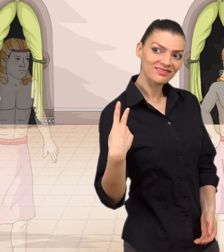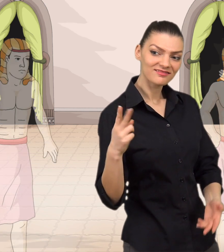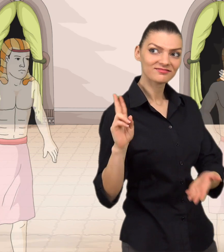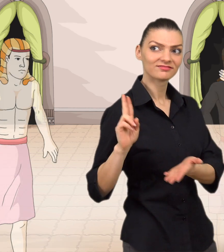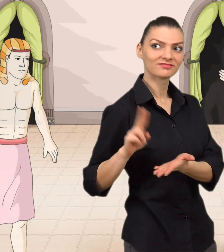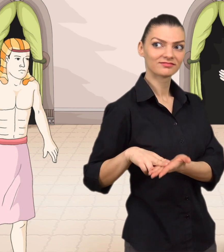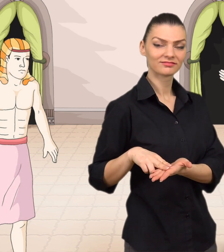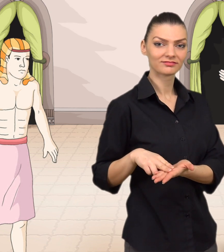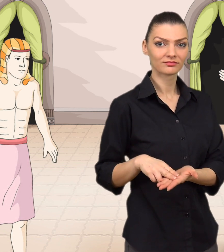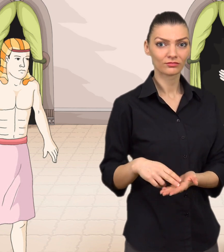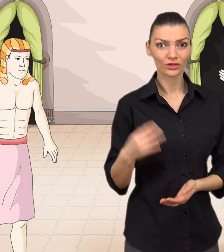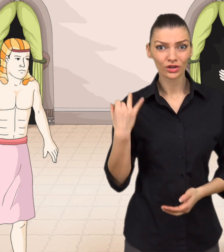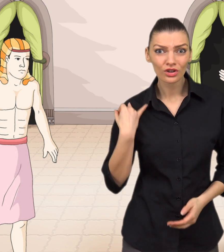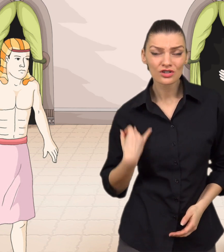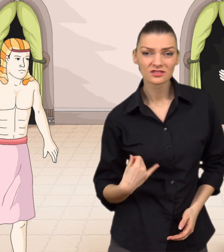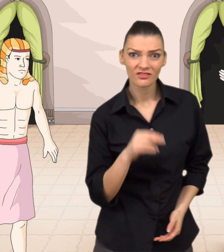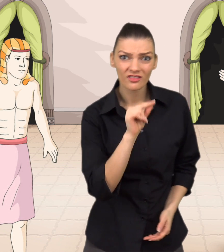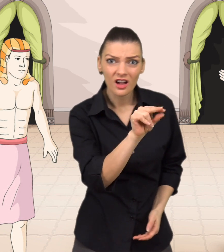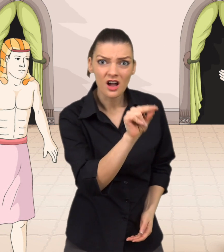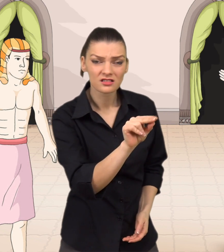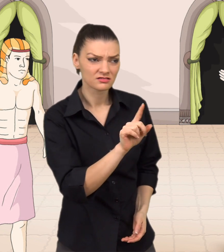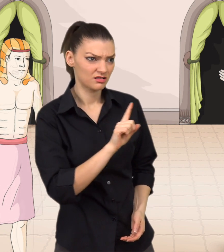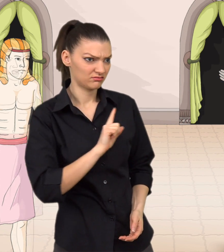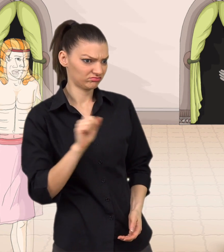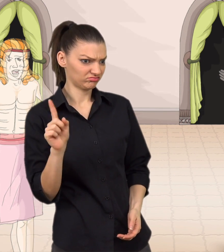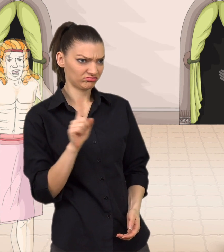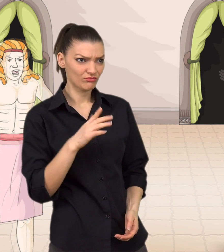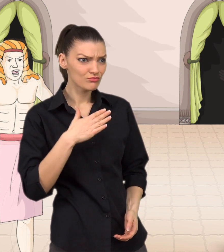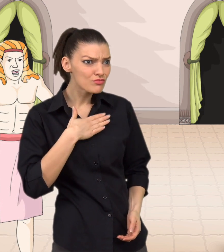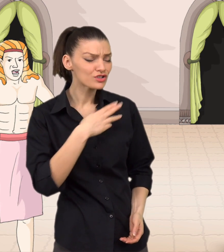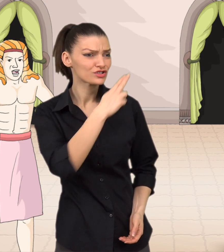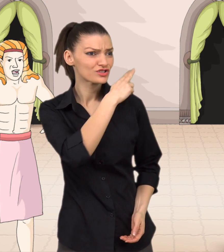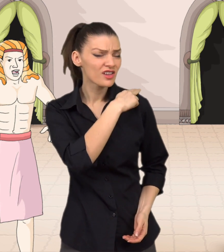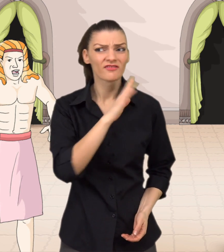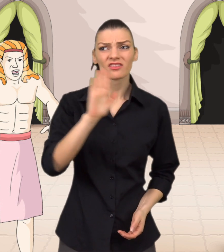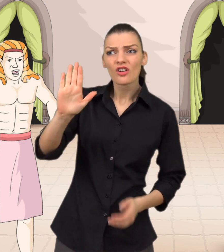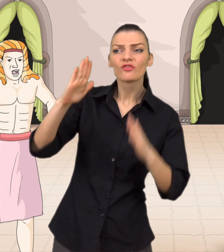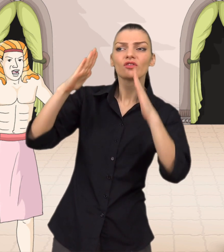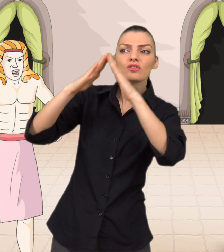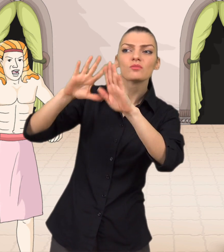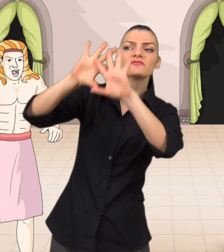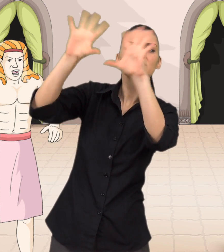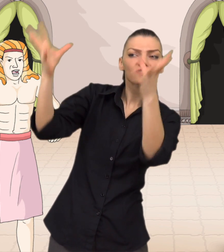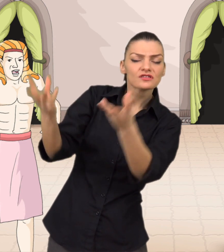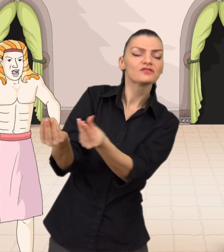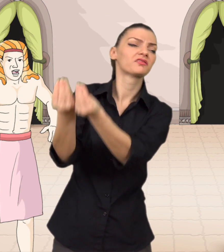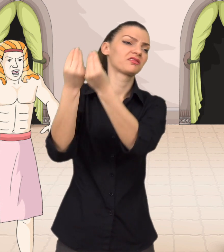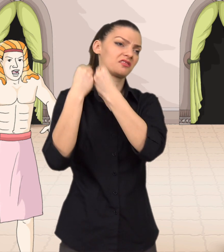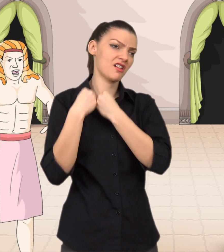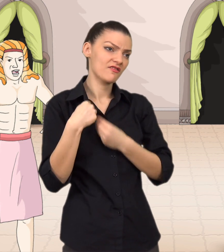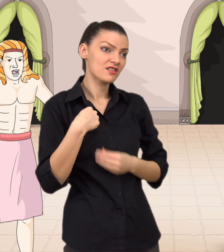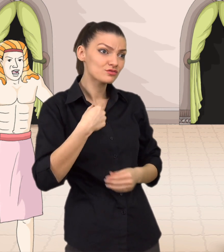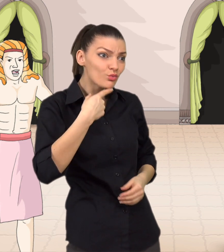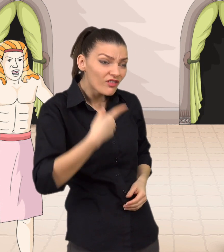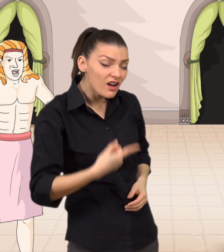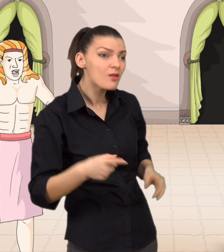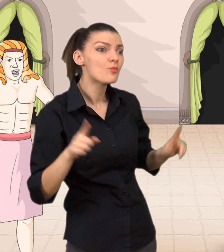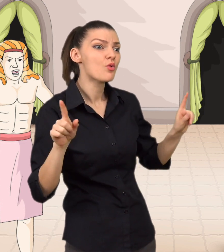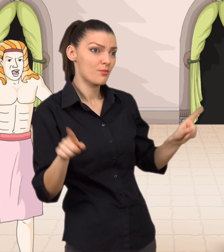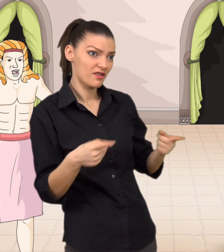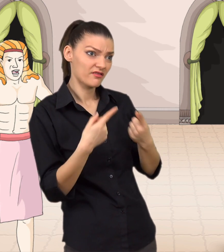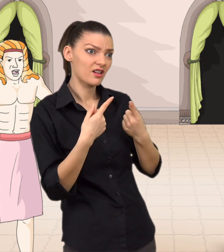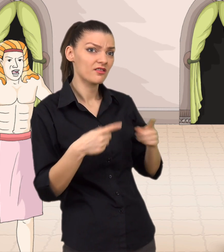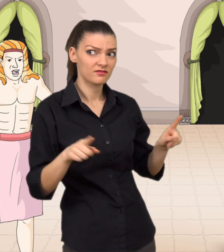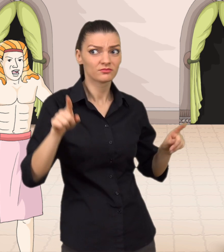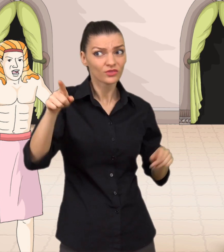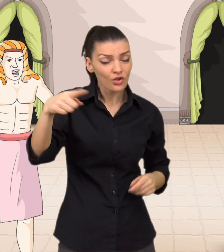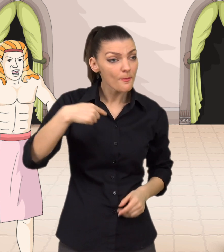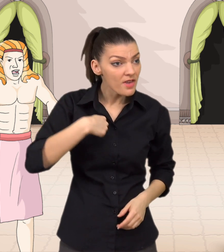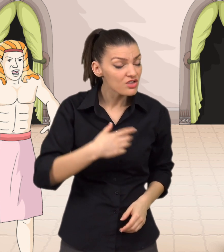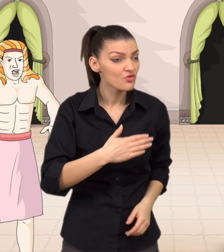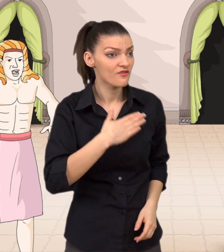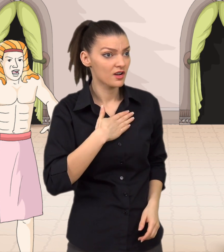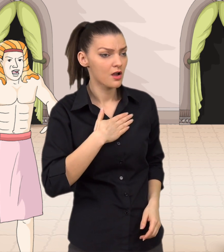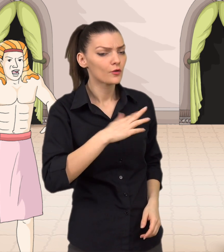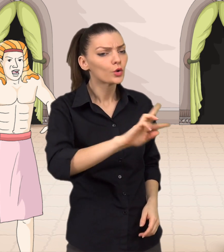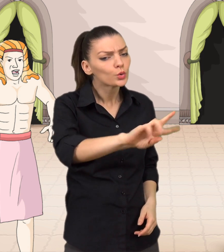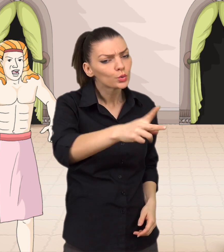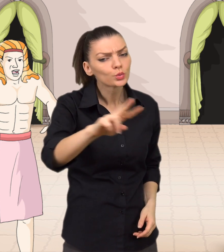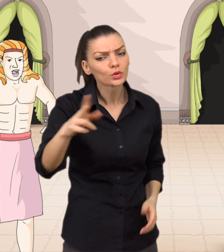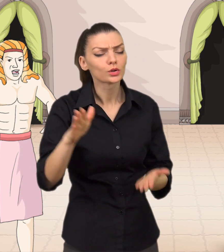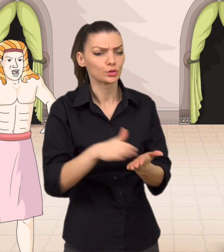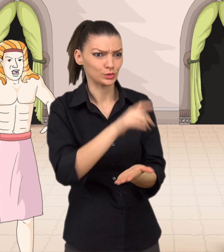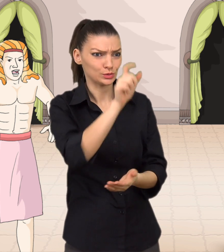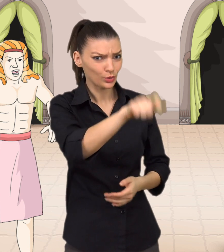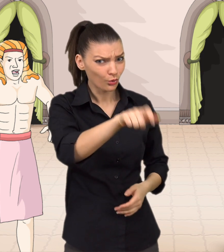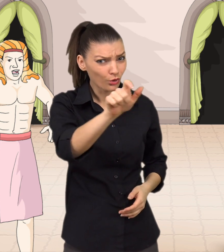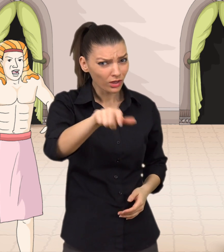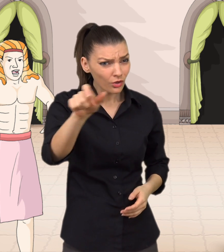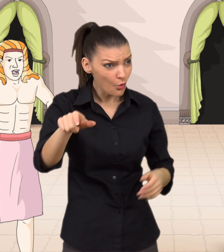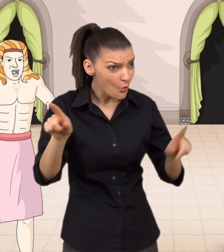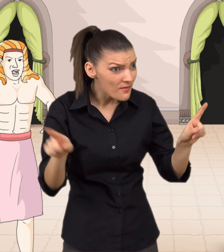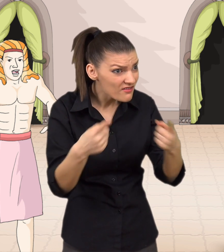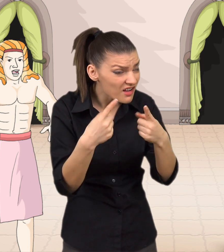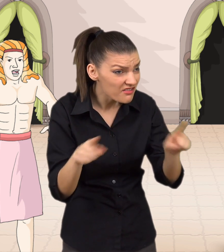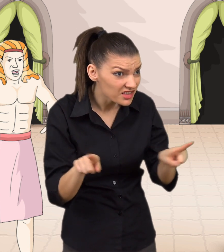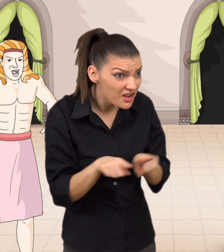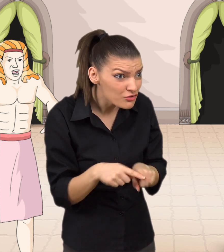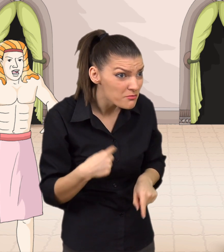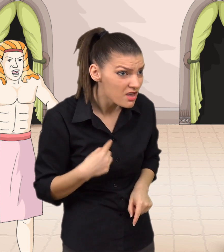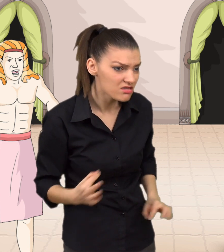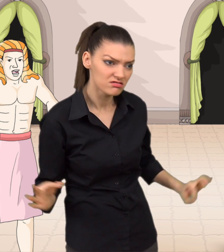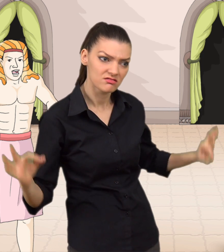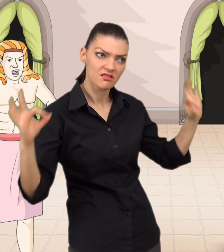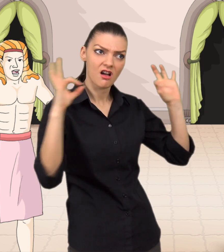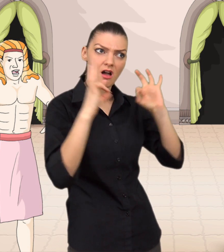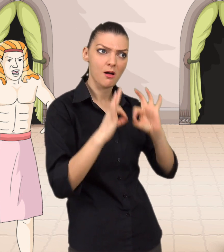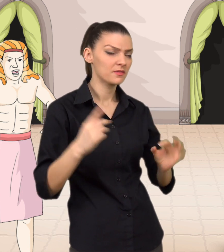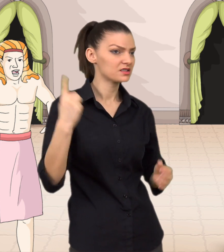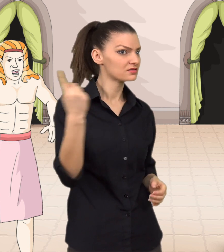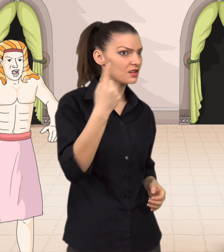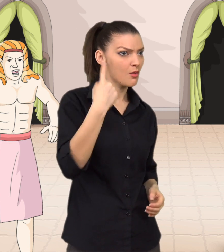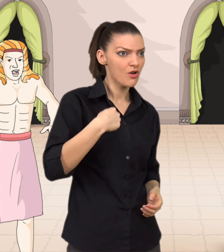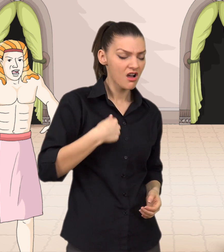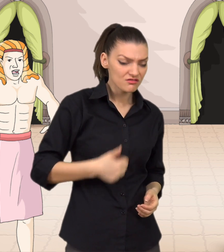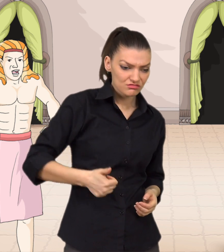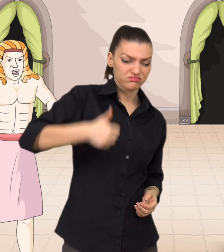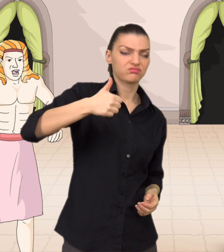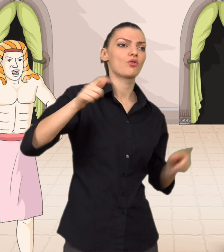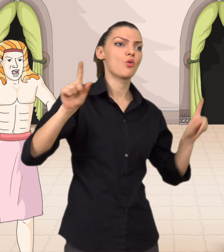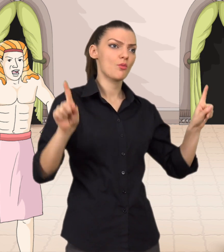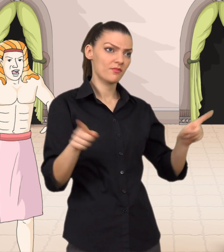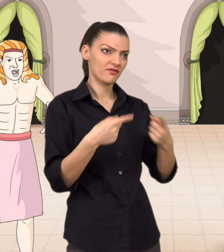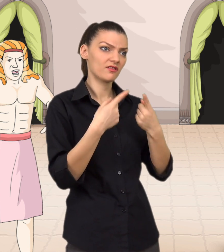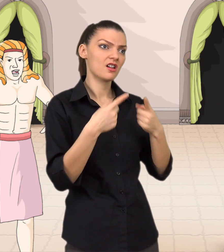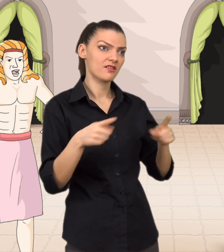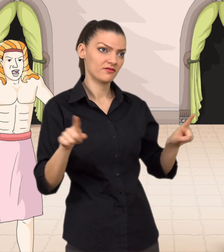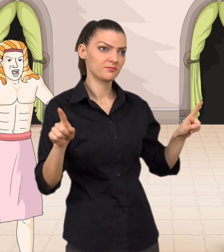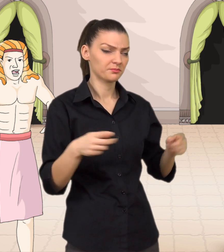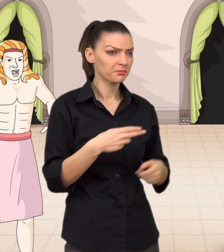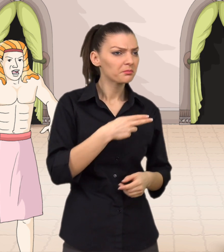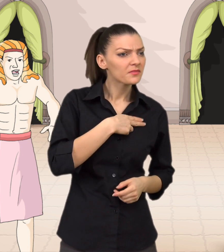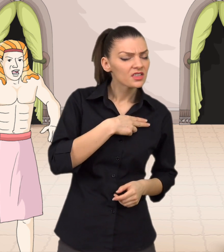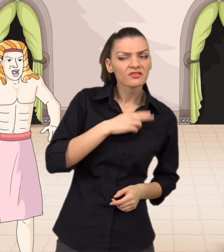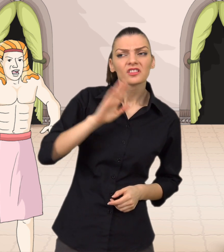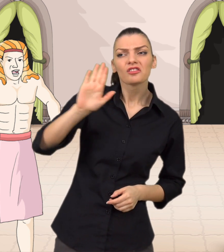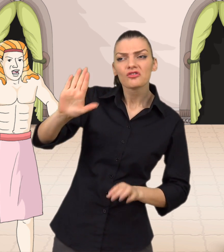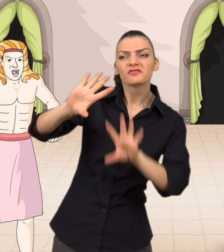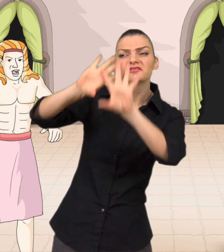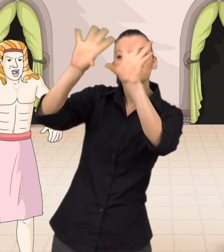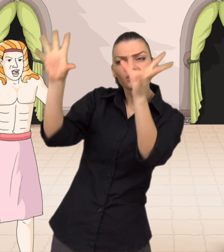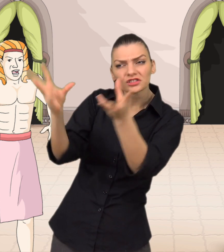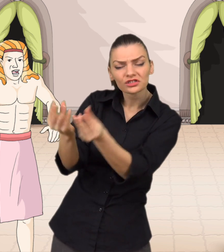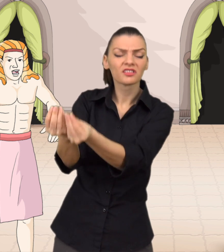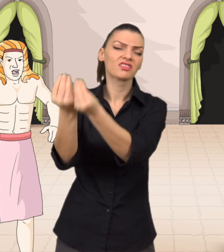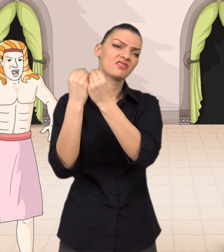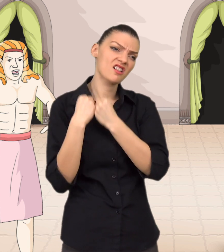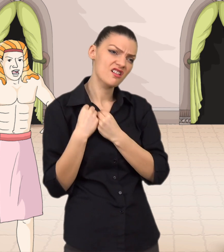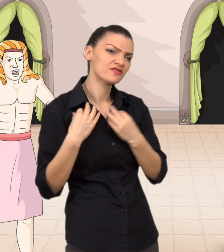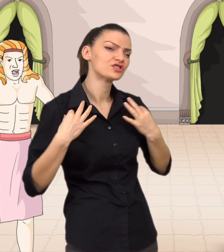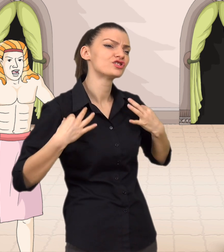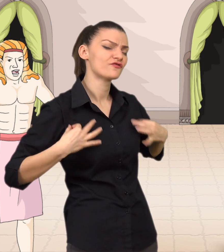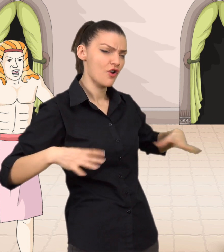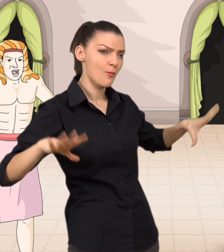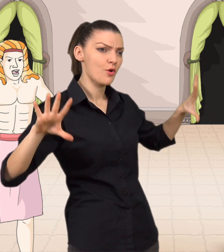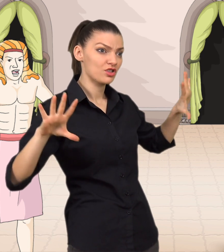But he refused. “Look,” he said to his master’s wife, “with me here, my master does not concern himself with anything in his house, and he has entrusted everything he owns to my care.